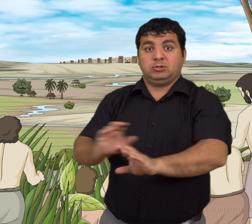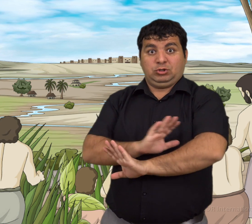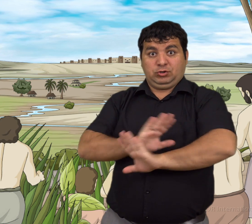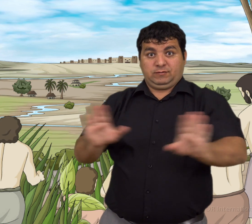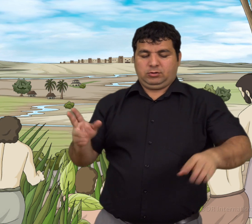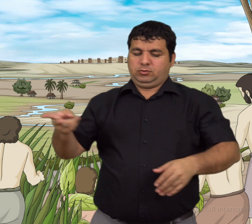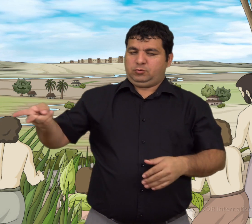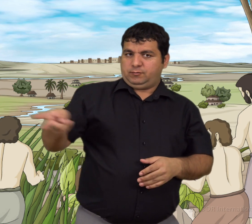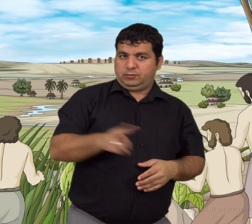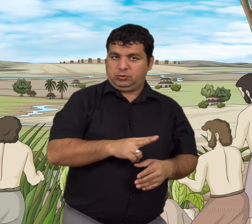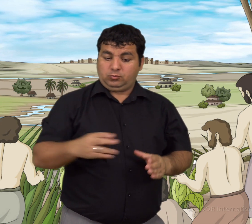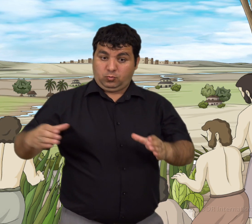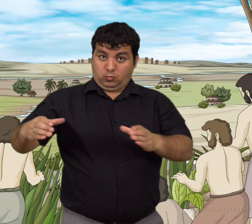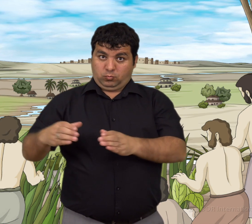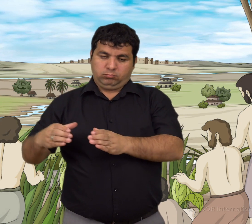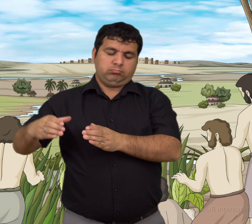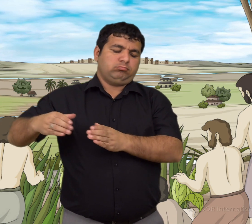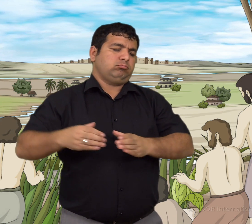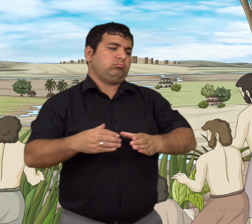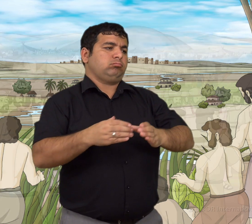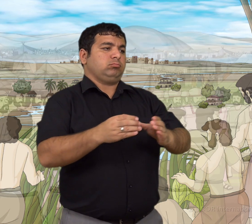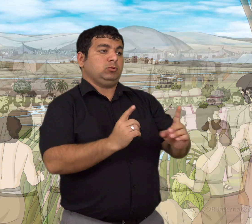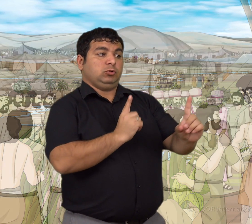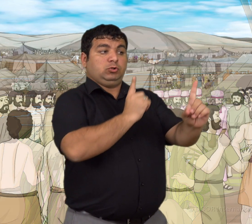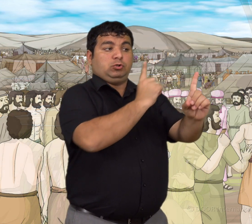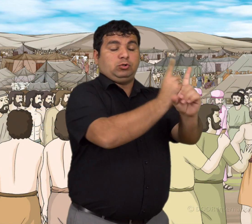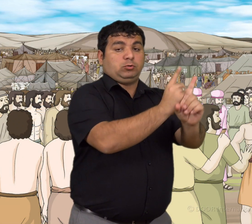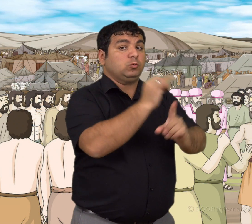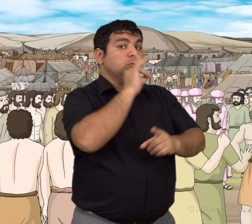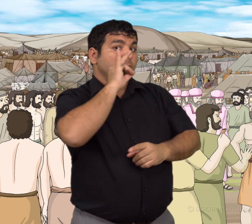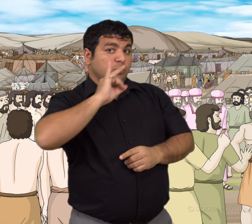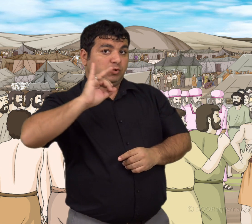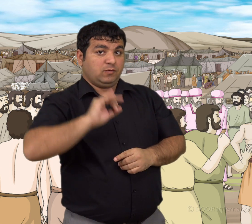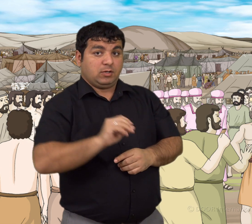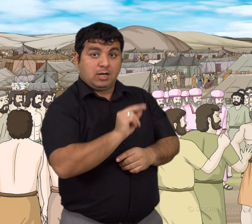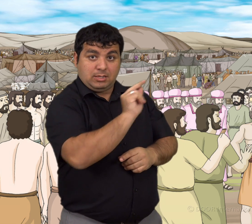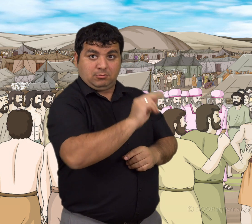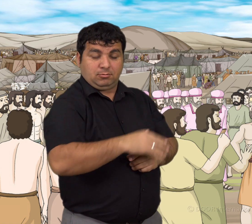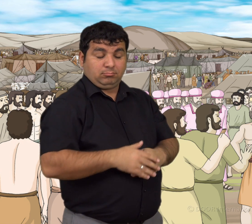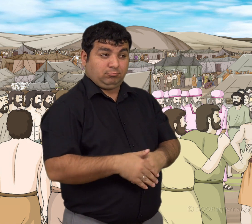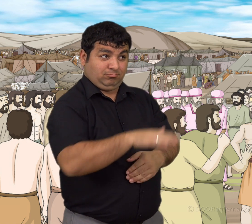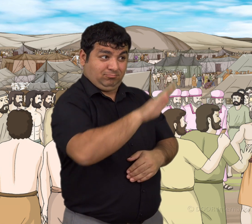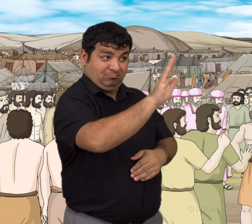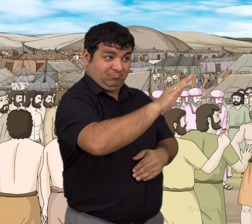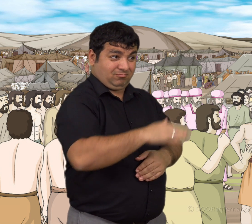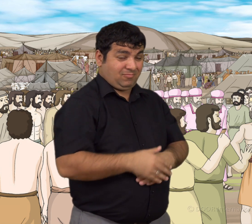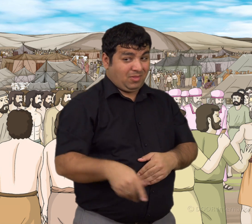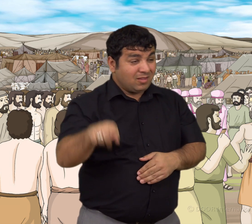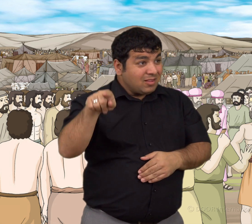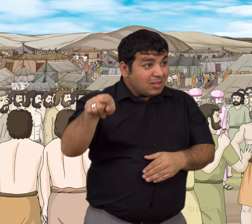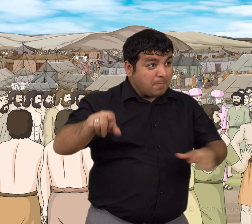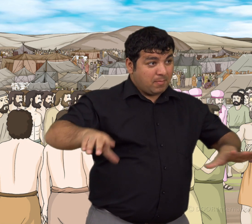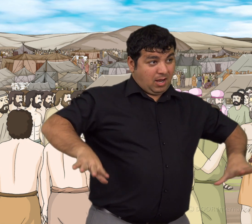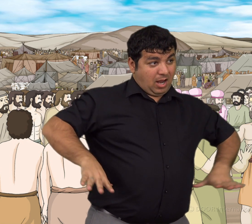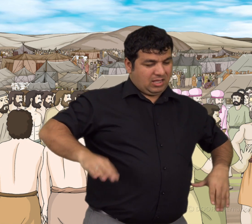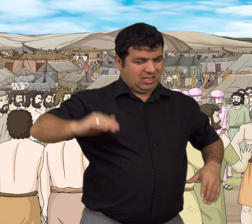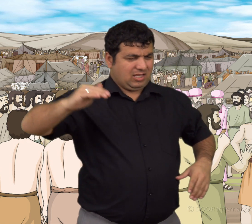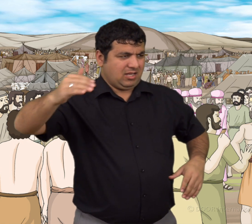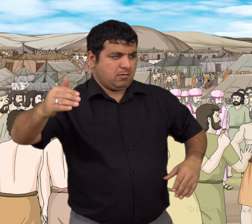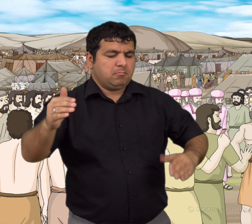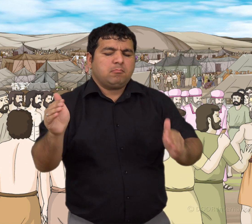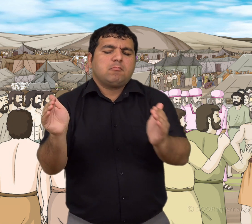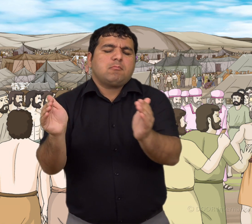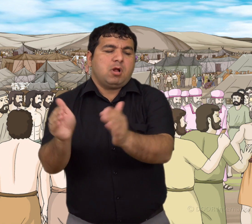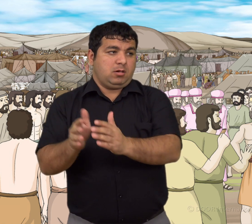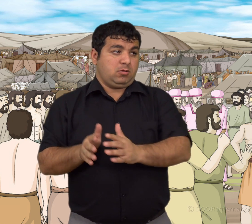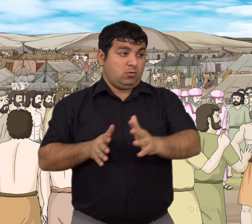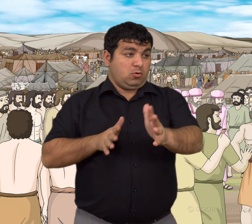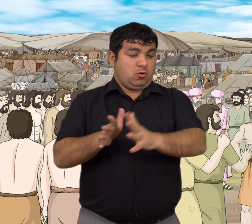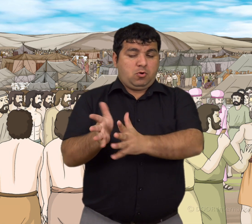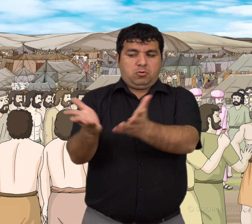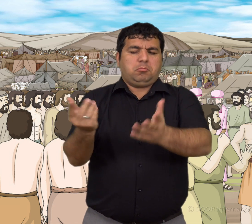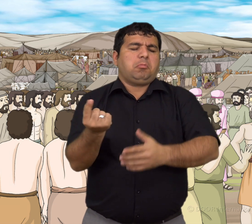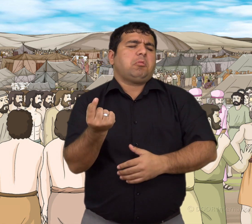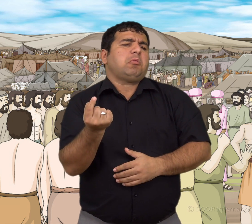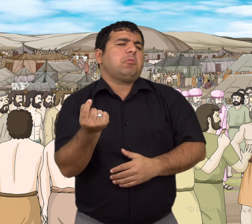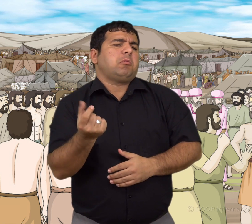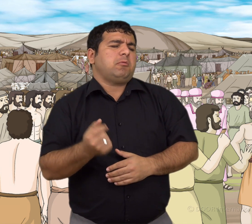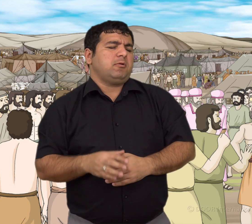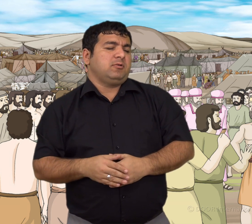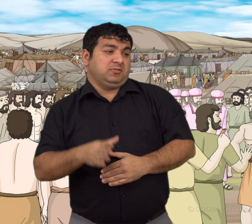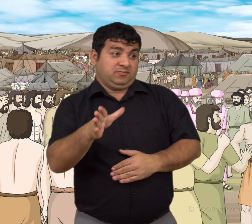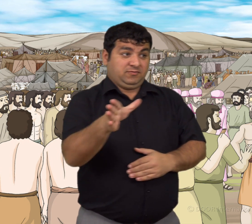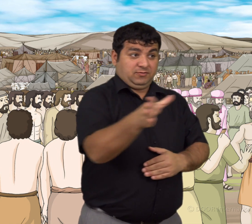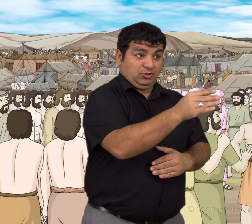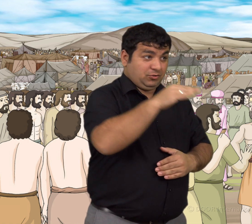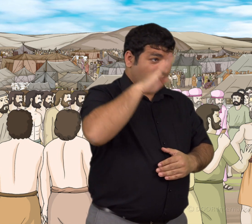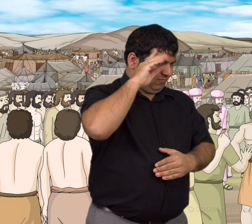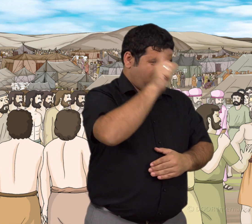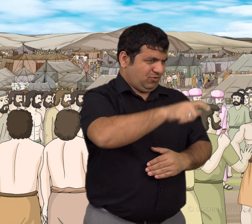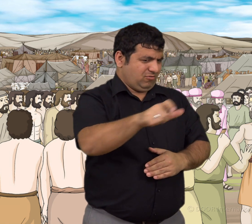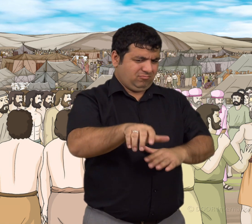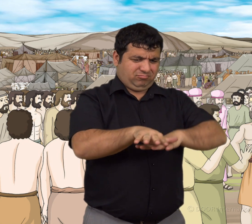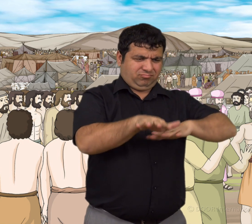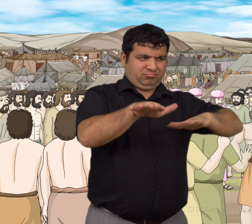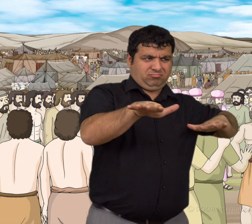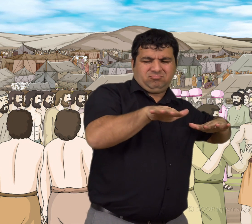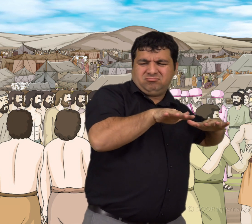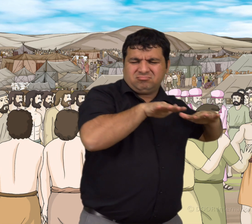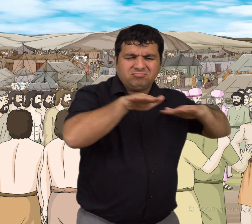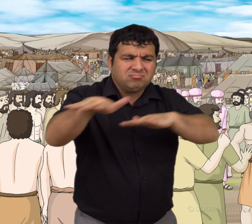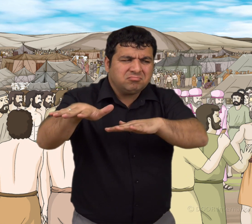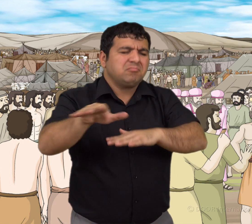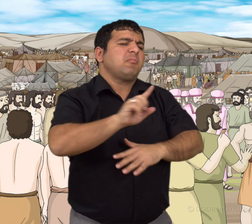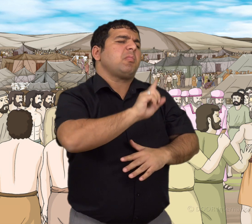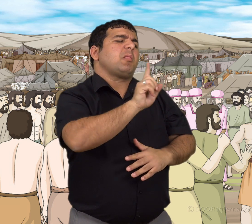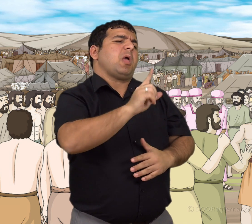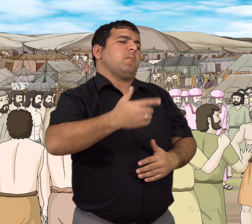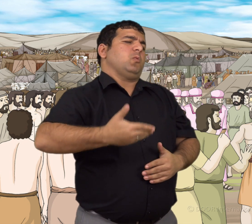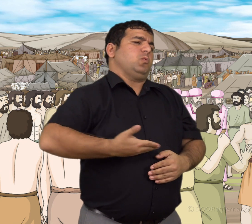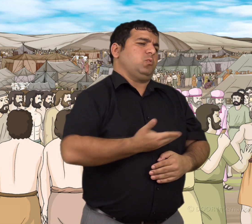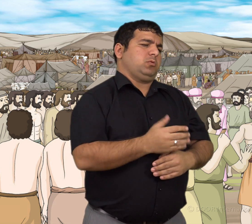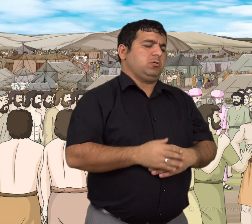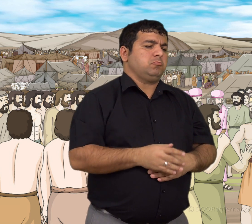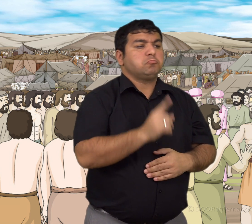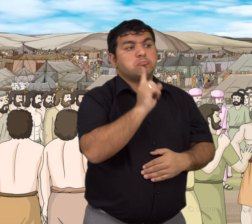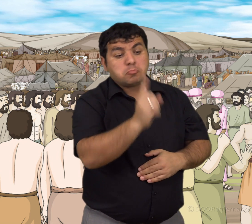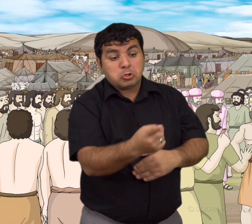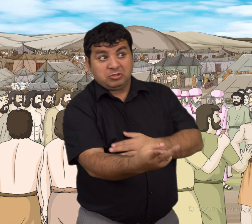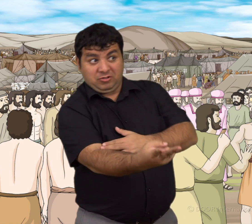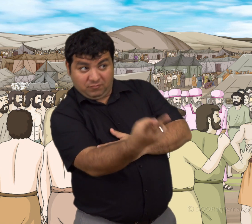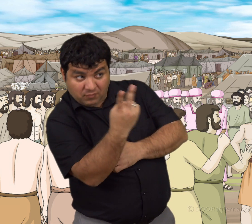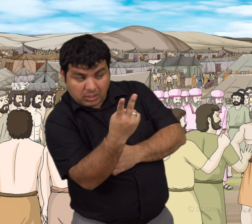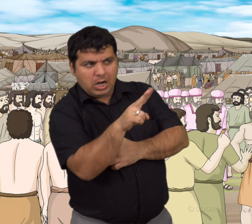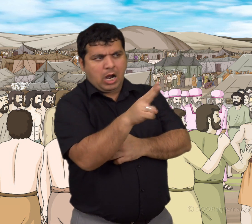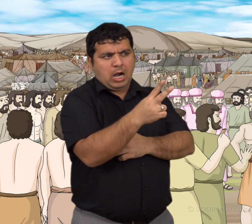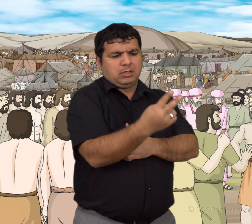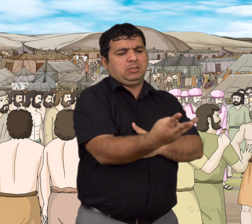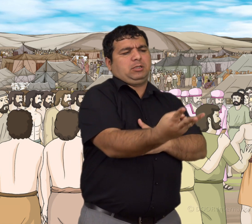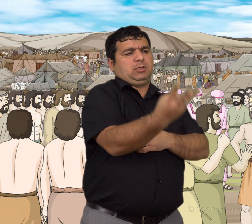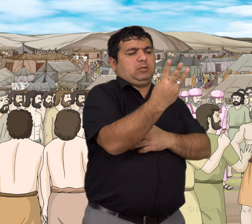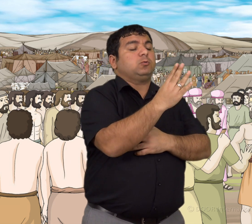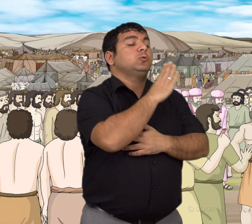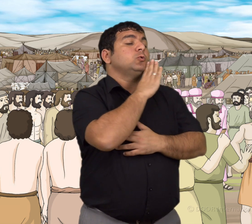On returning to Joshua, they reported, “There is no need to send all the people;